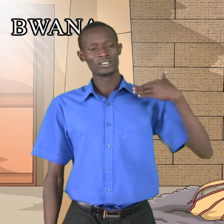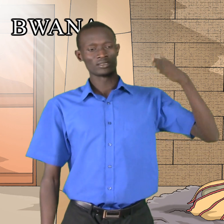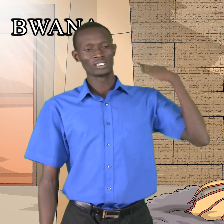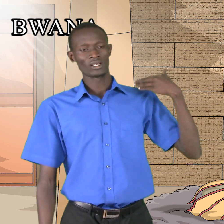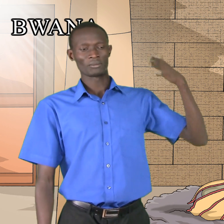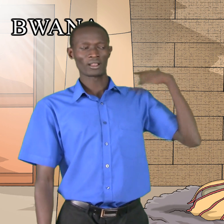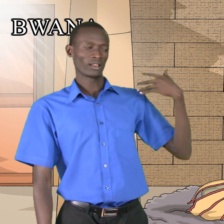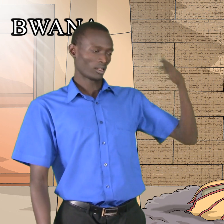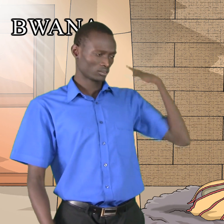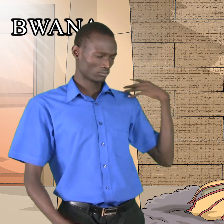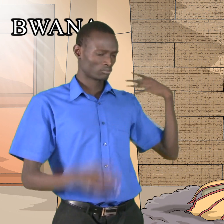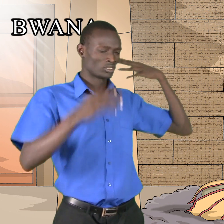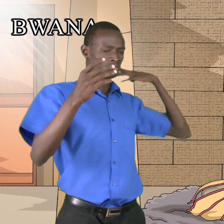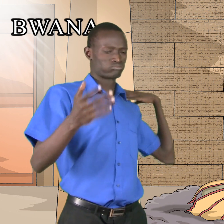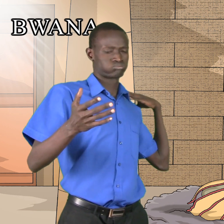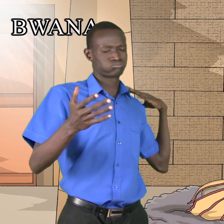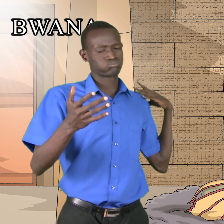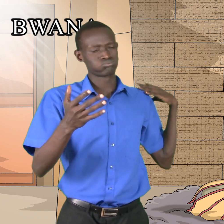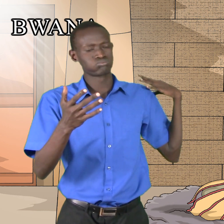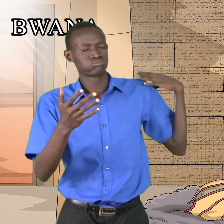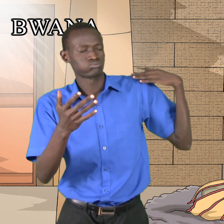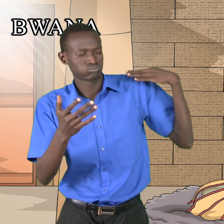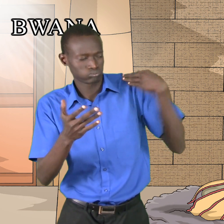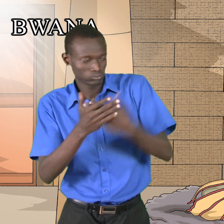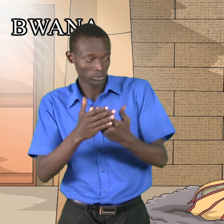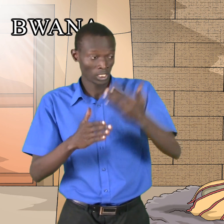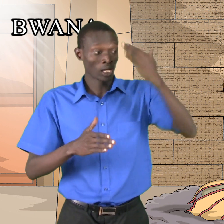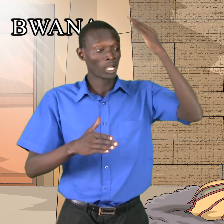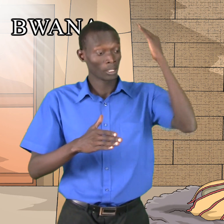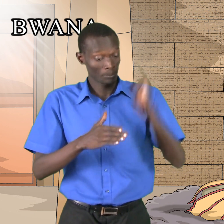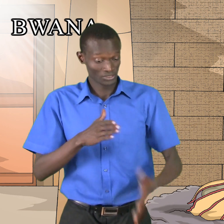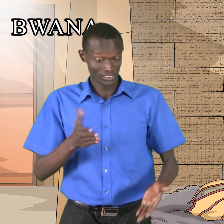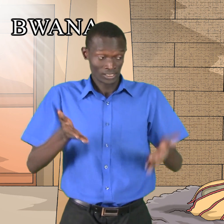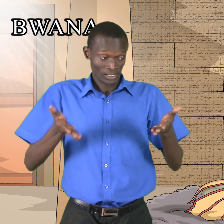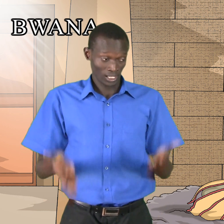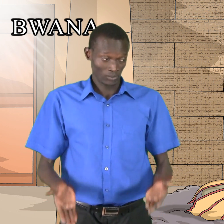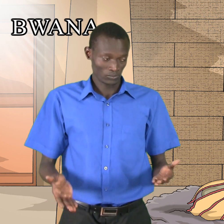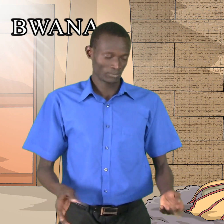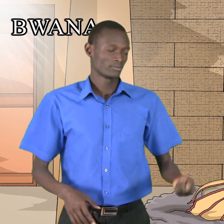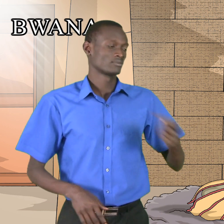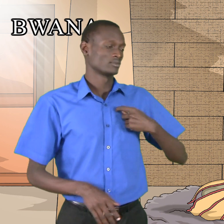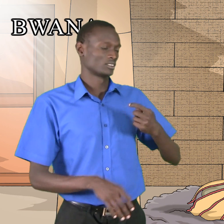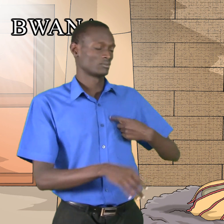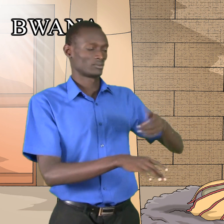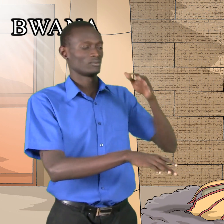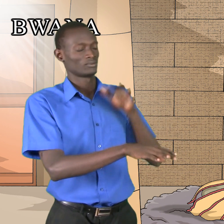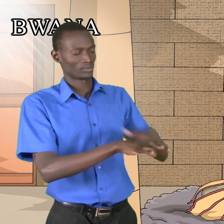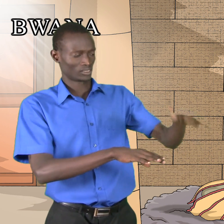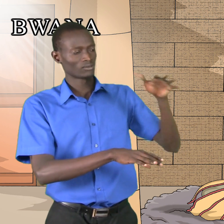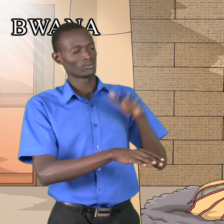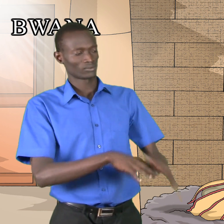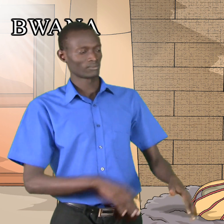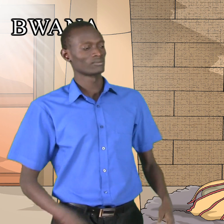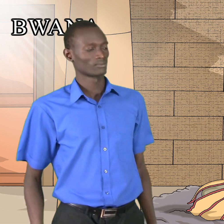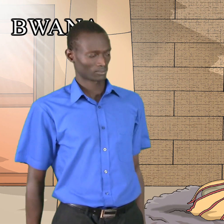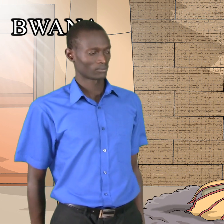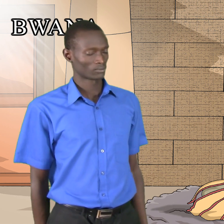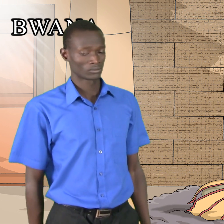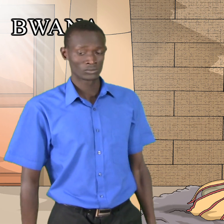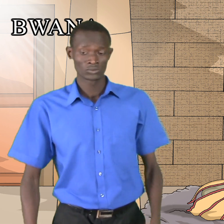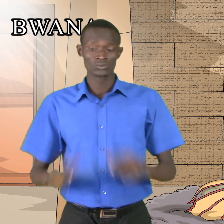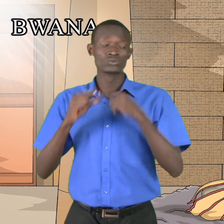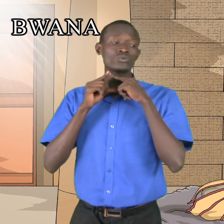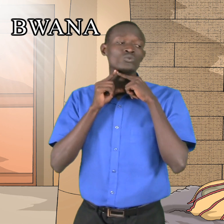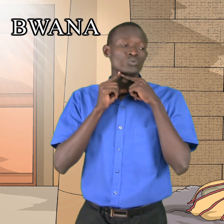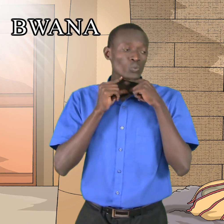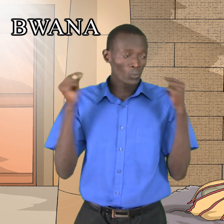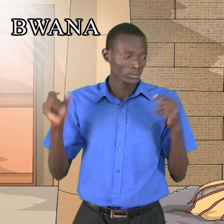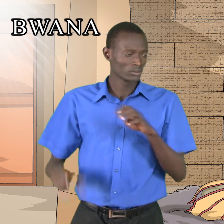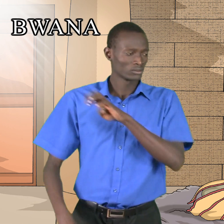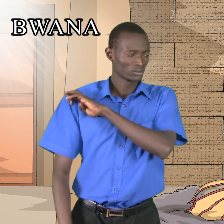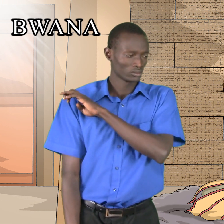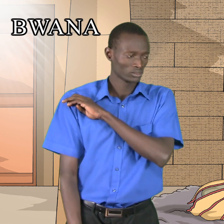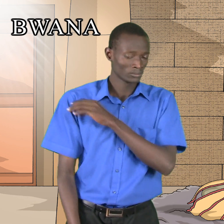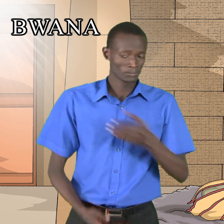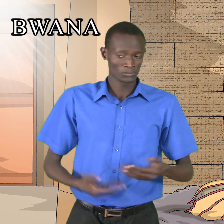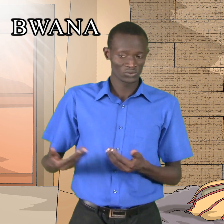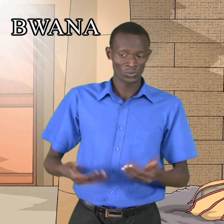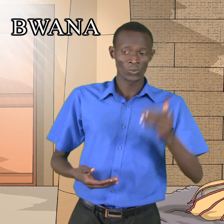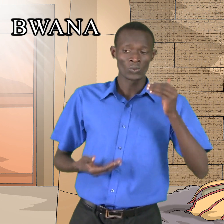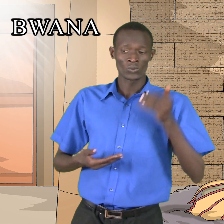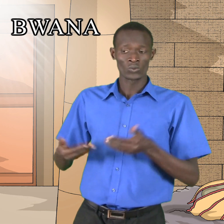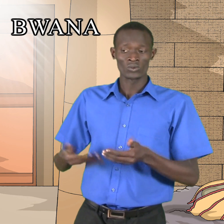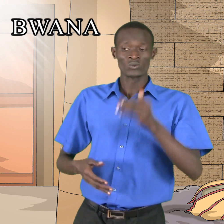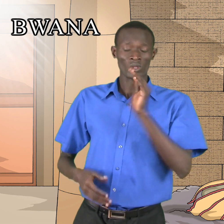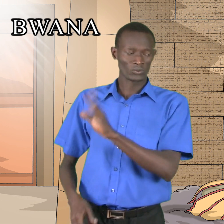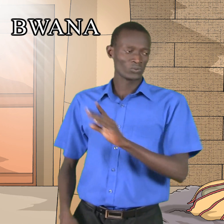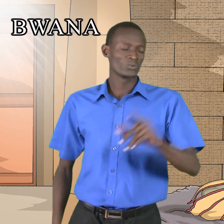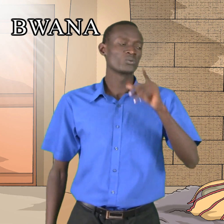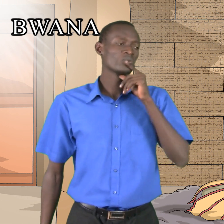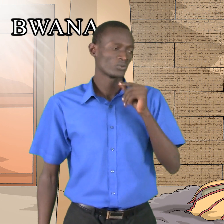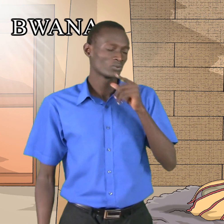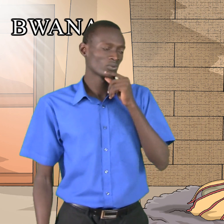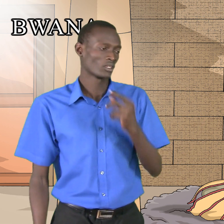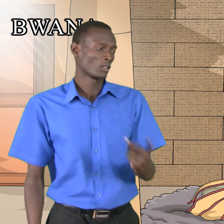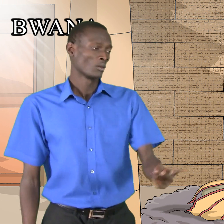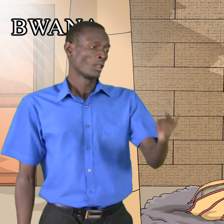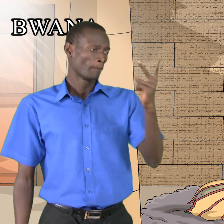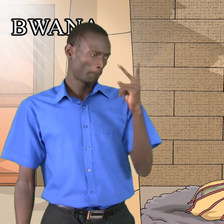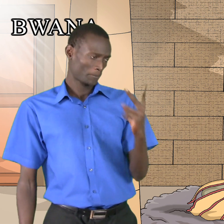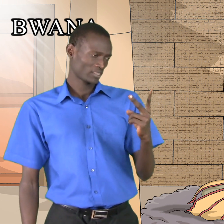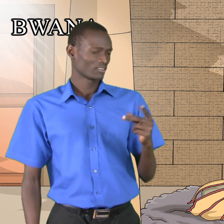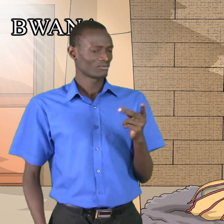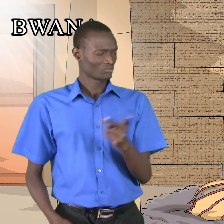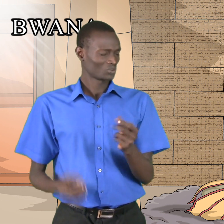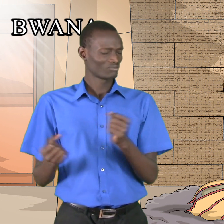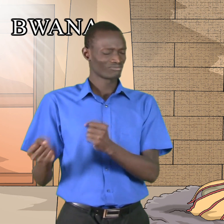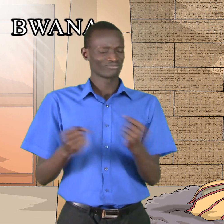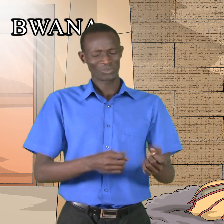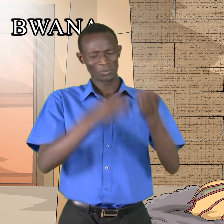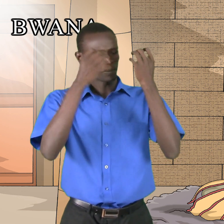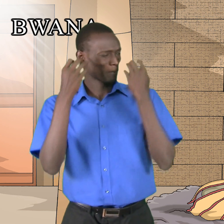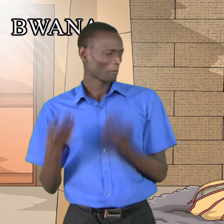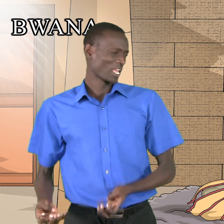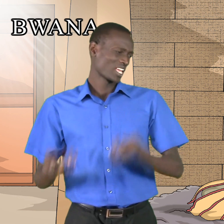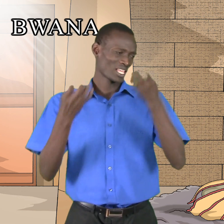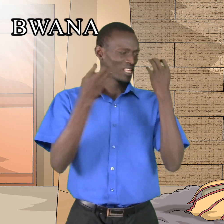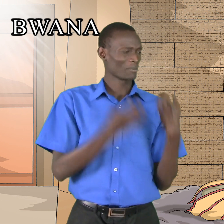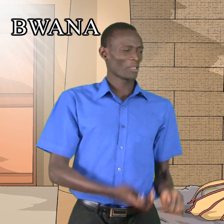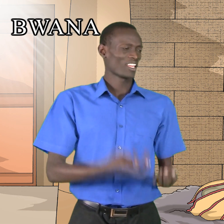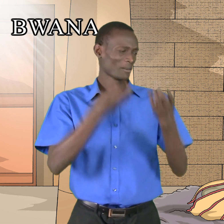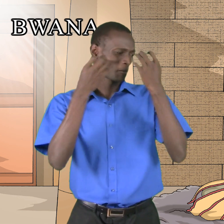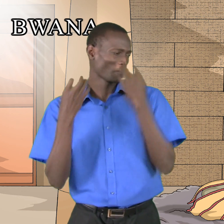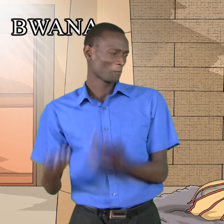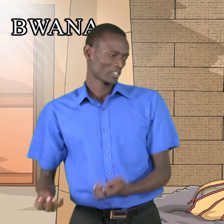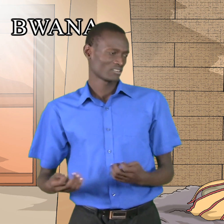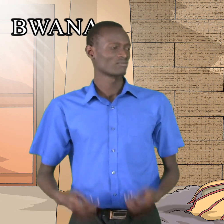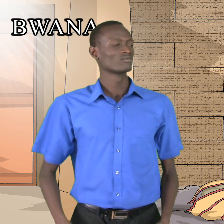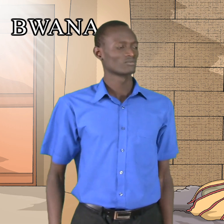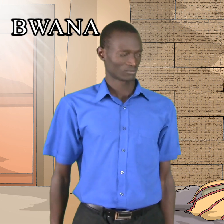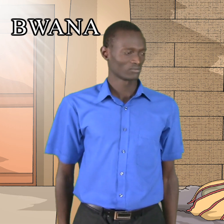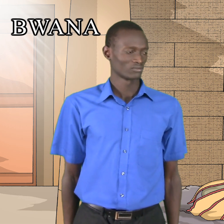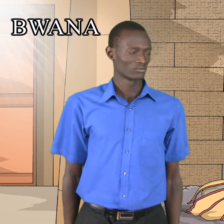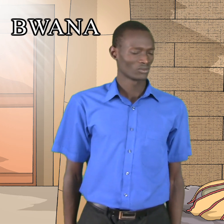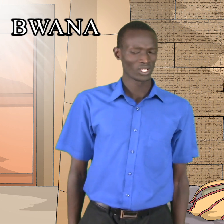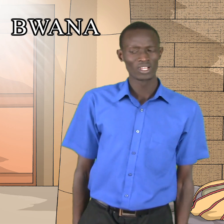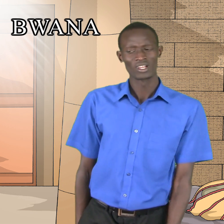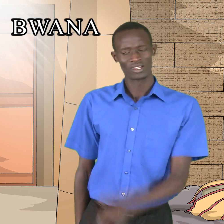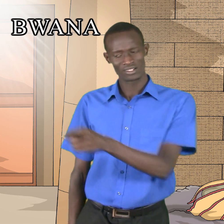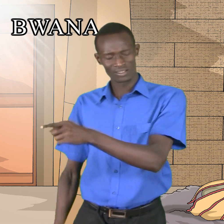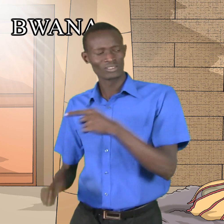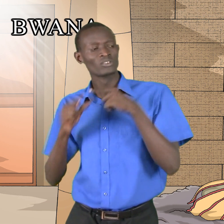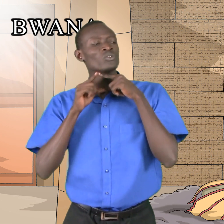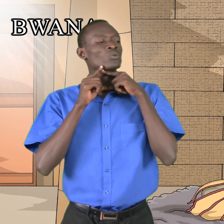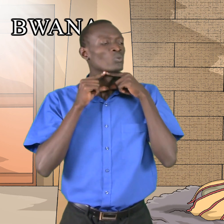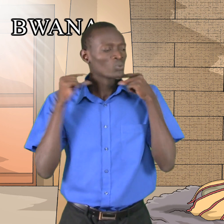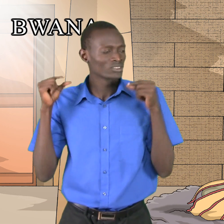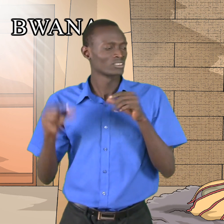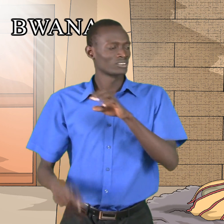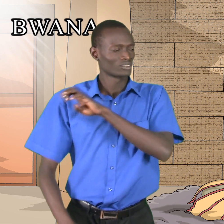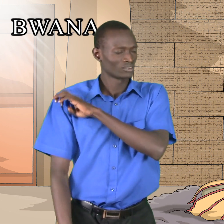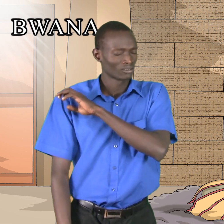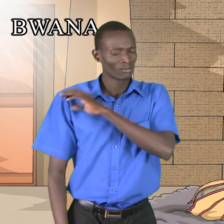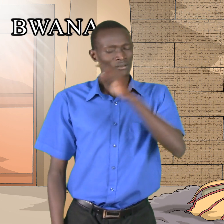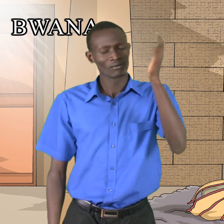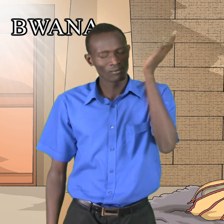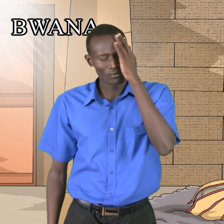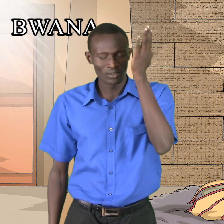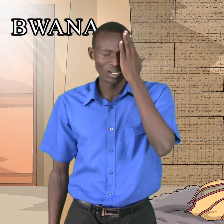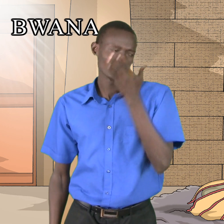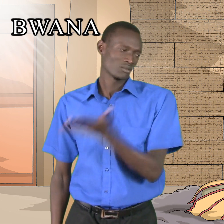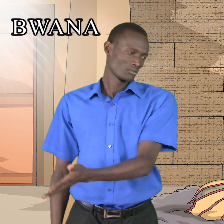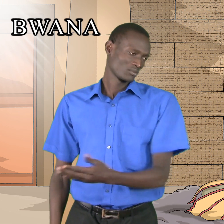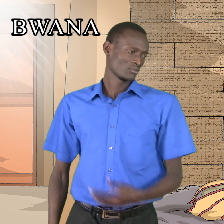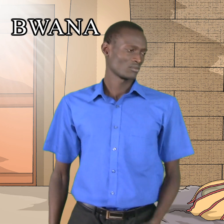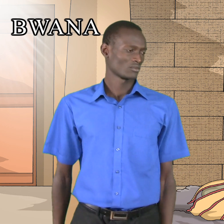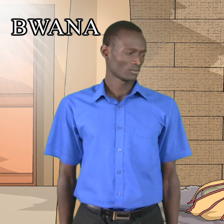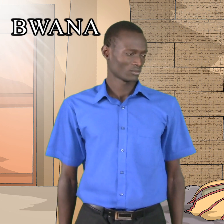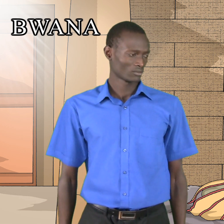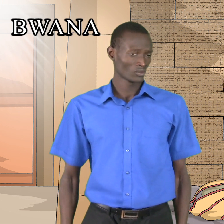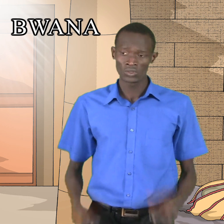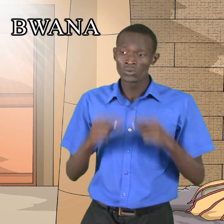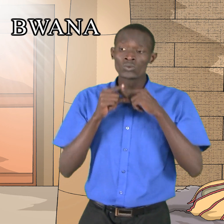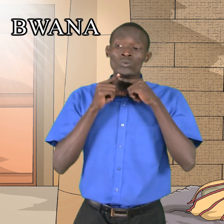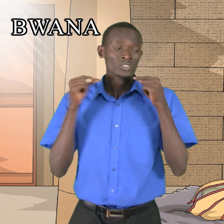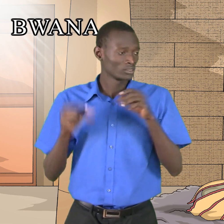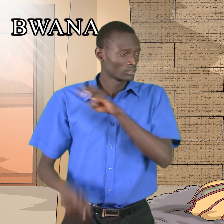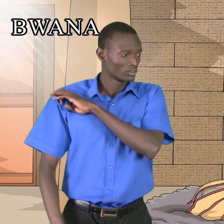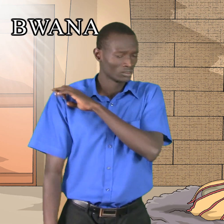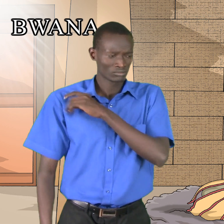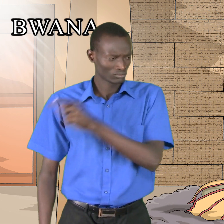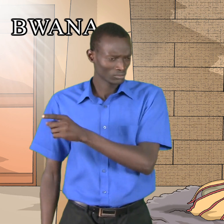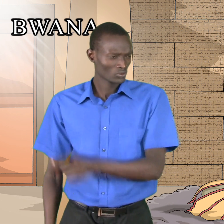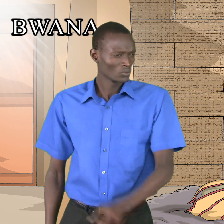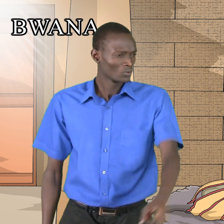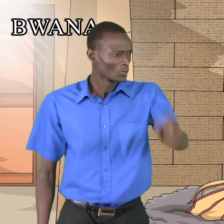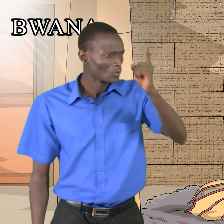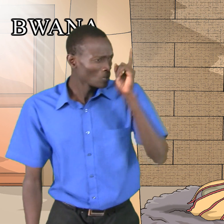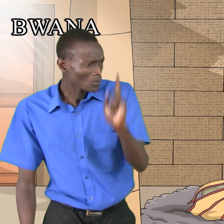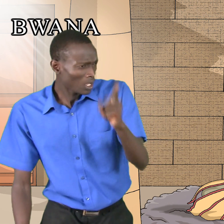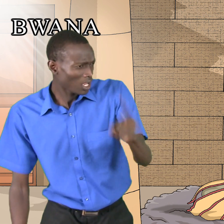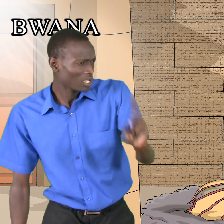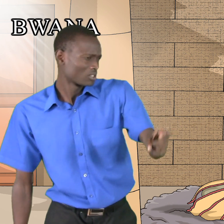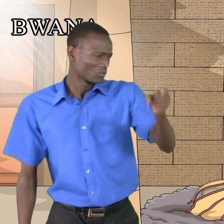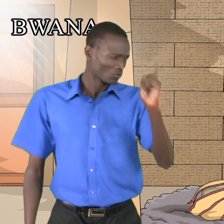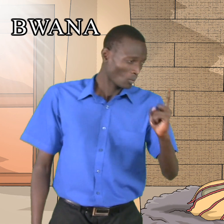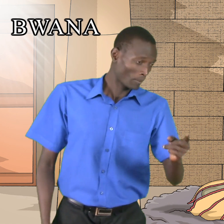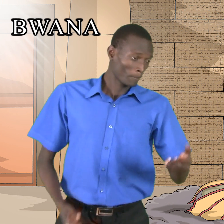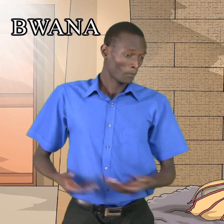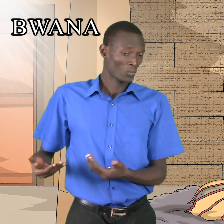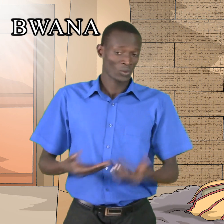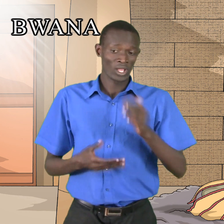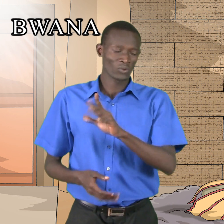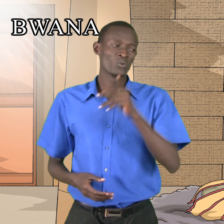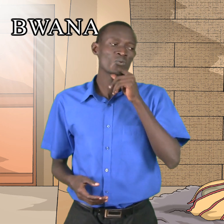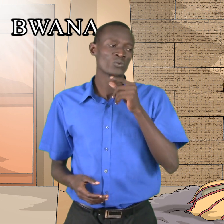On that day I will carry out against Eli everything I have spoken about his family, from beginning to end.